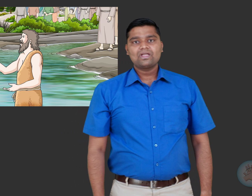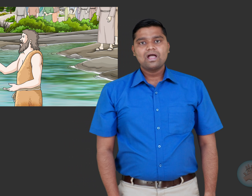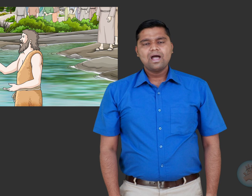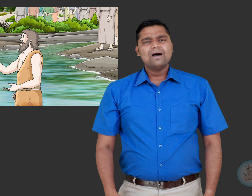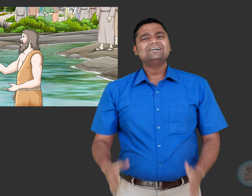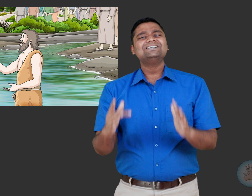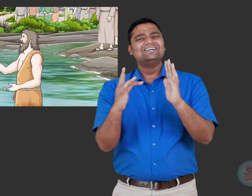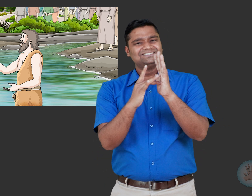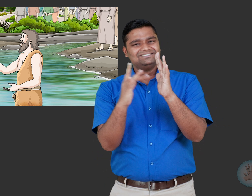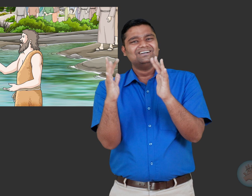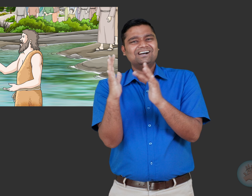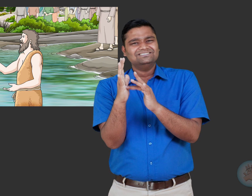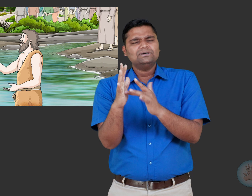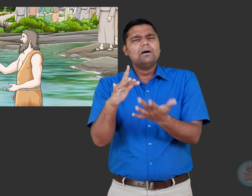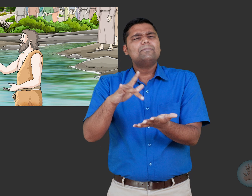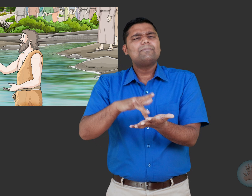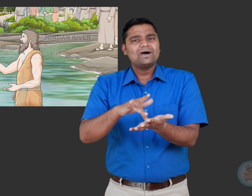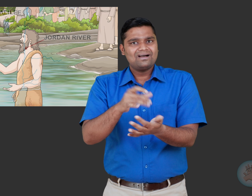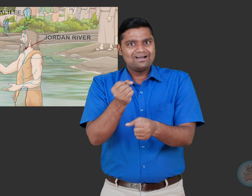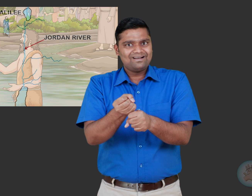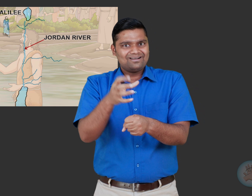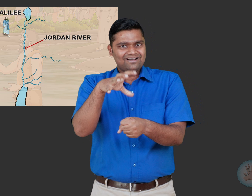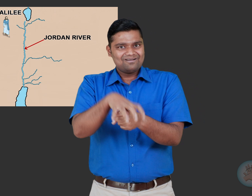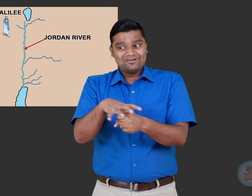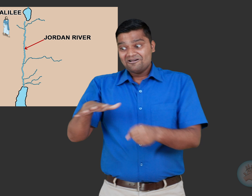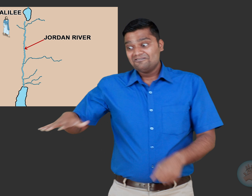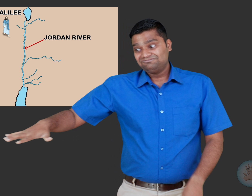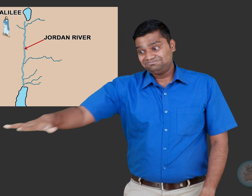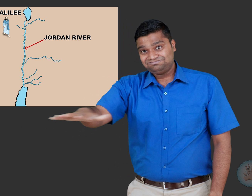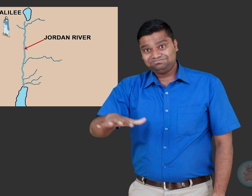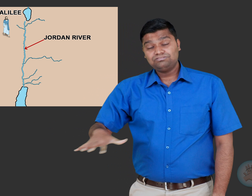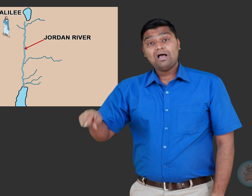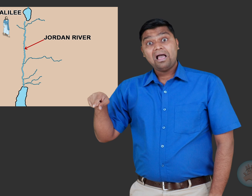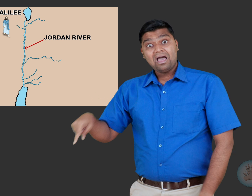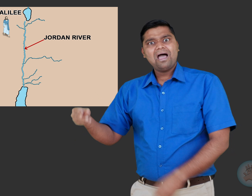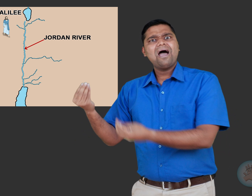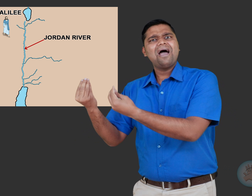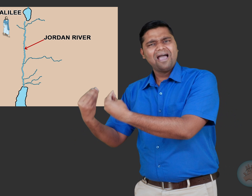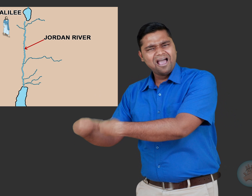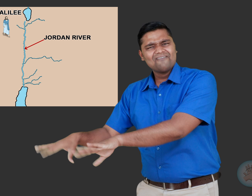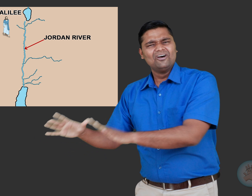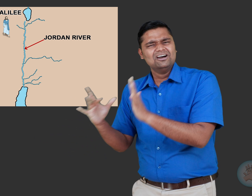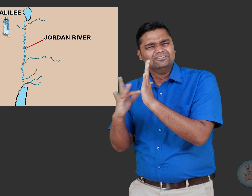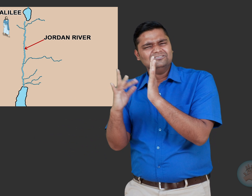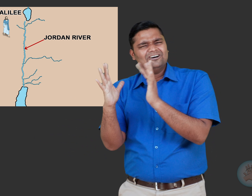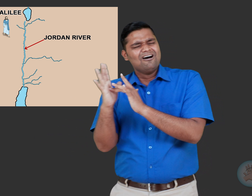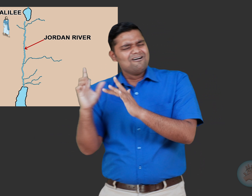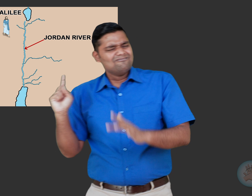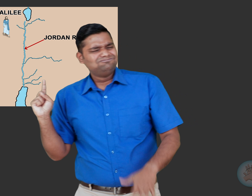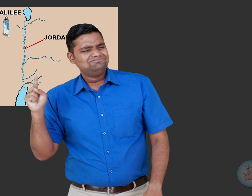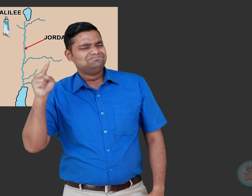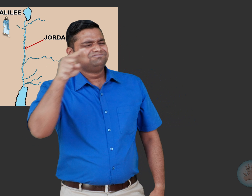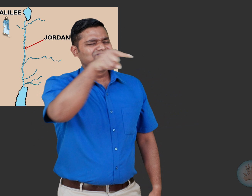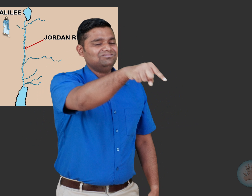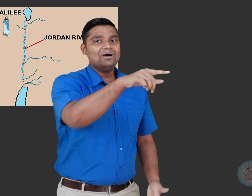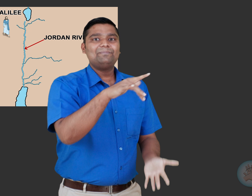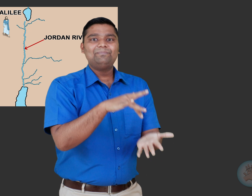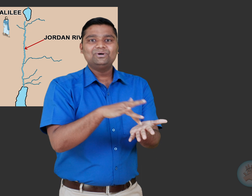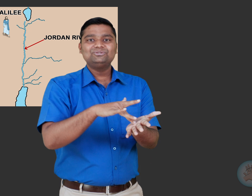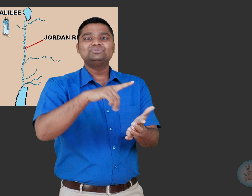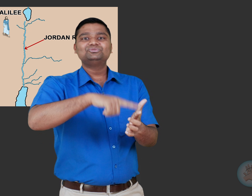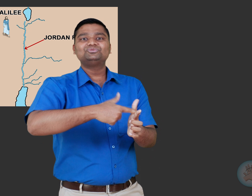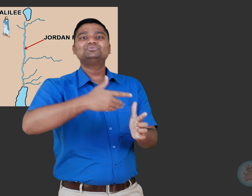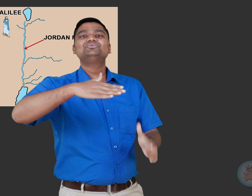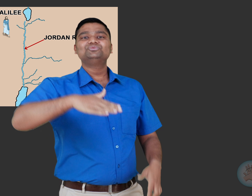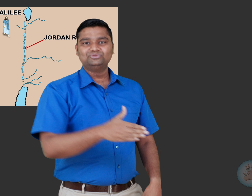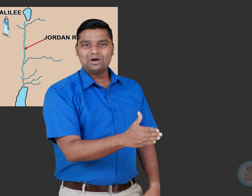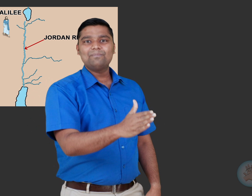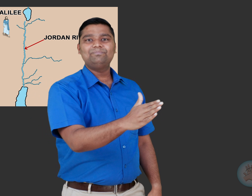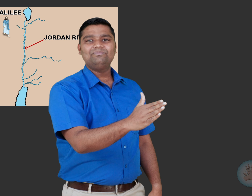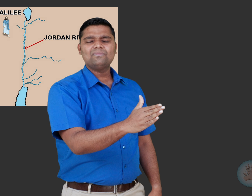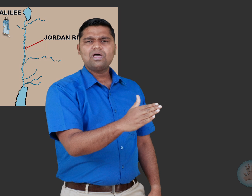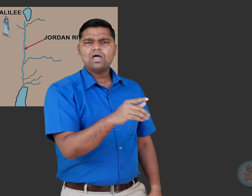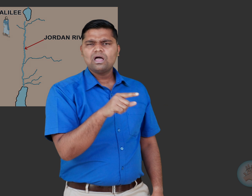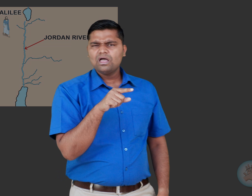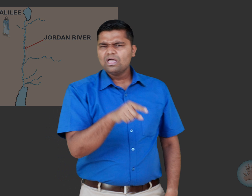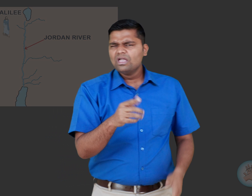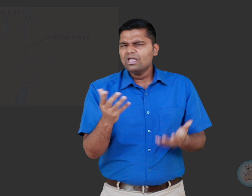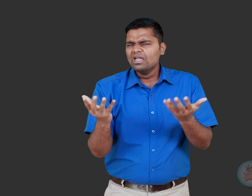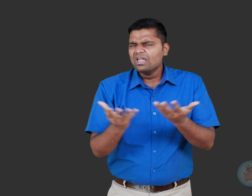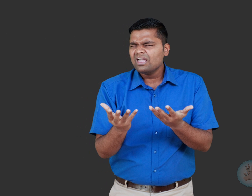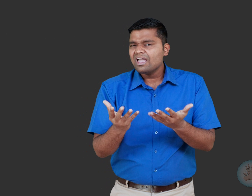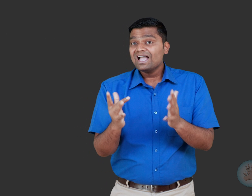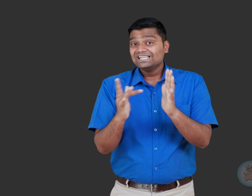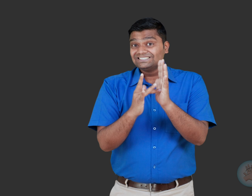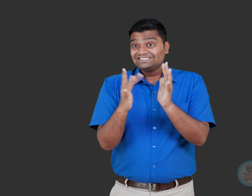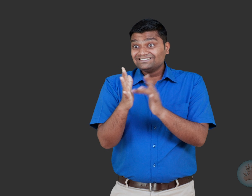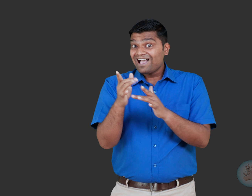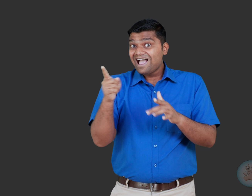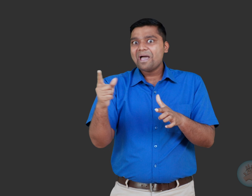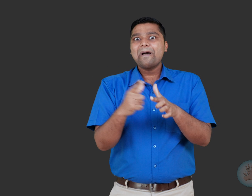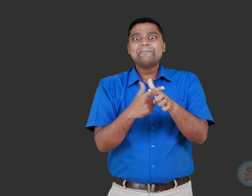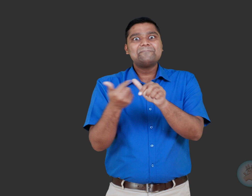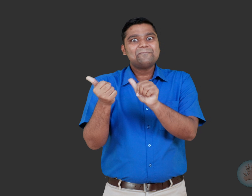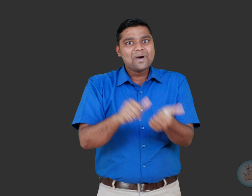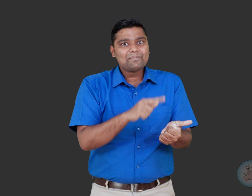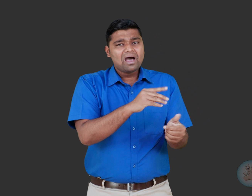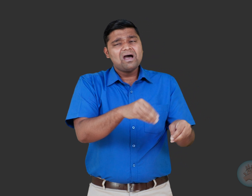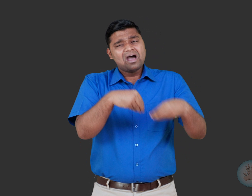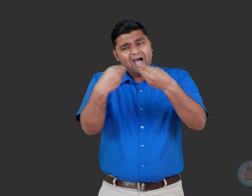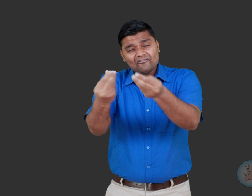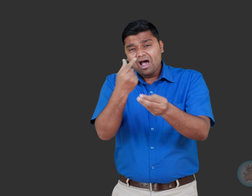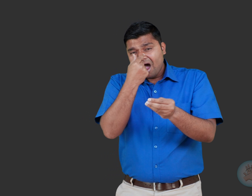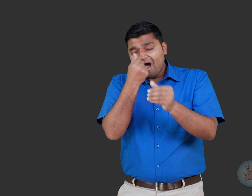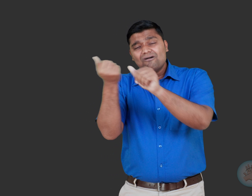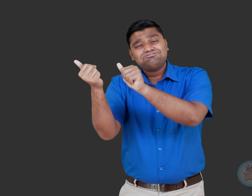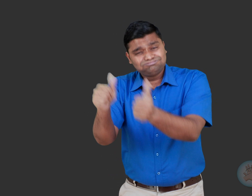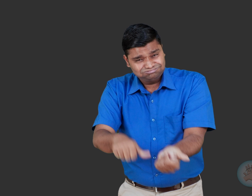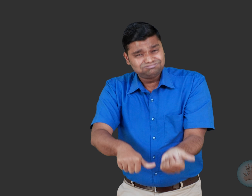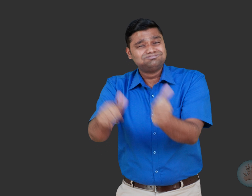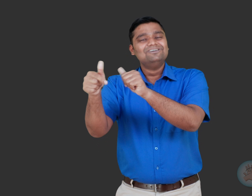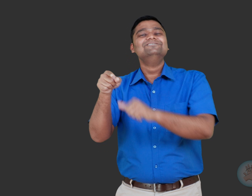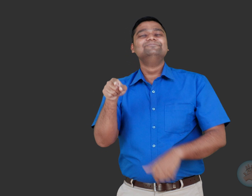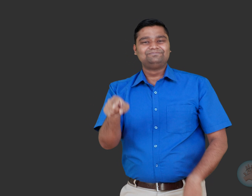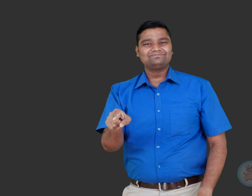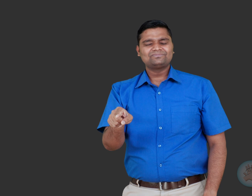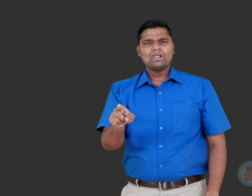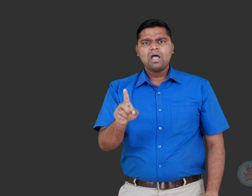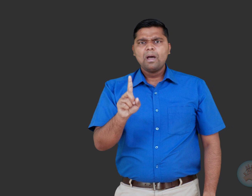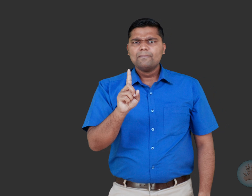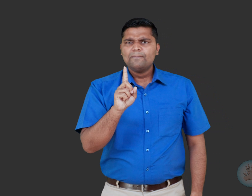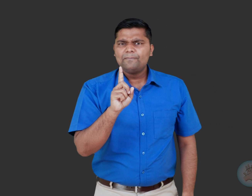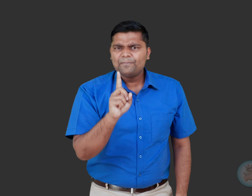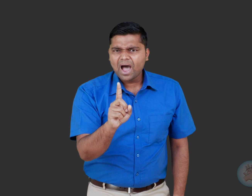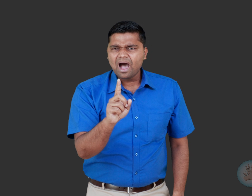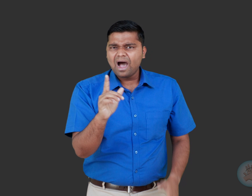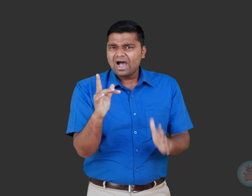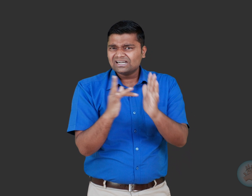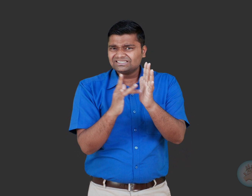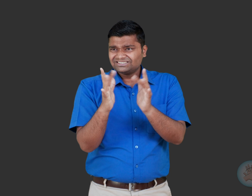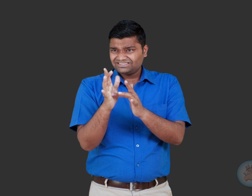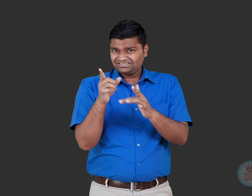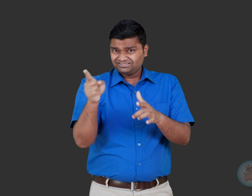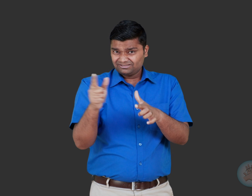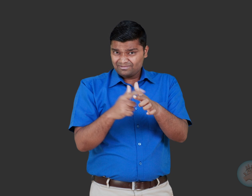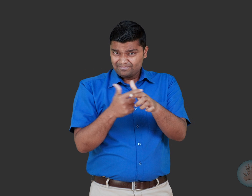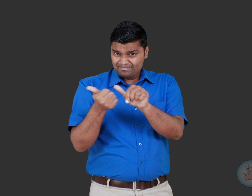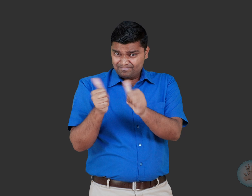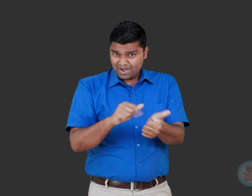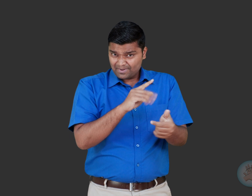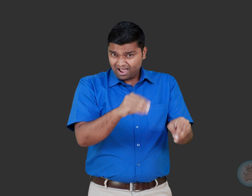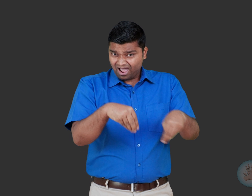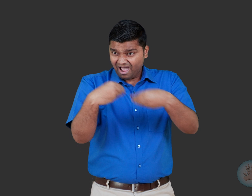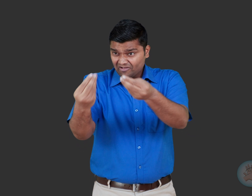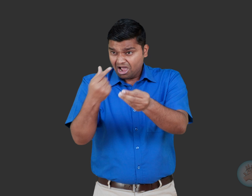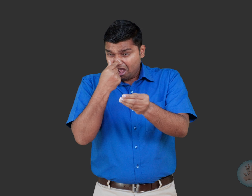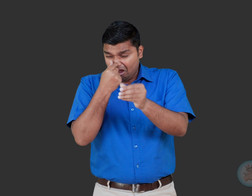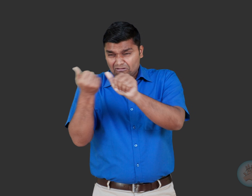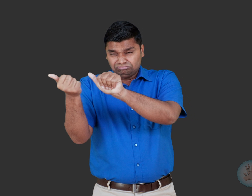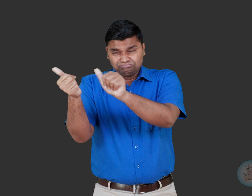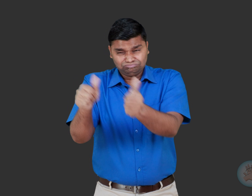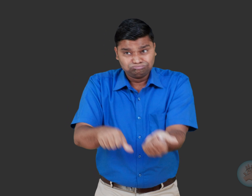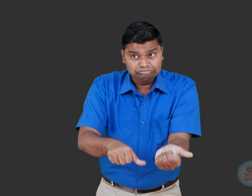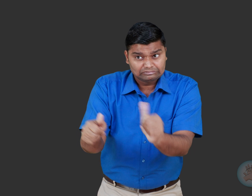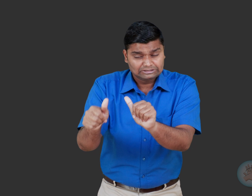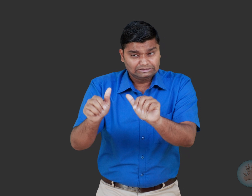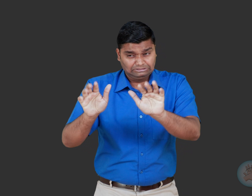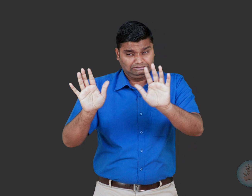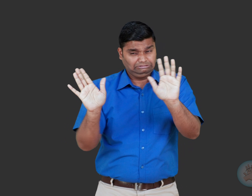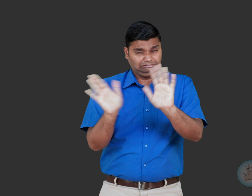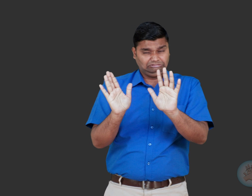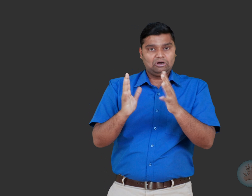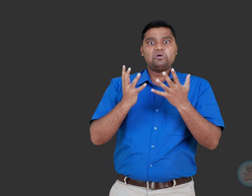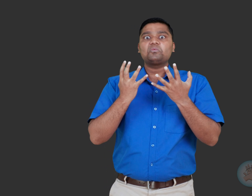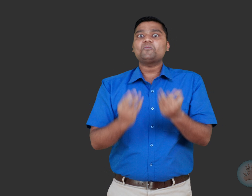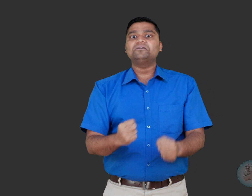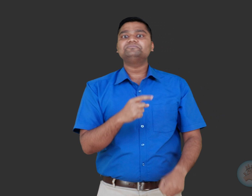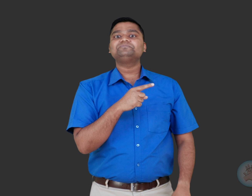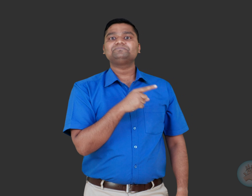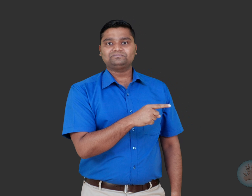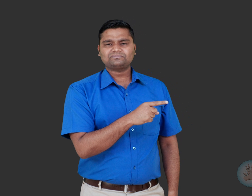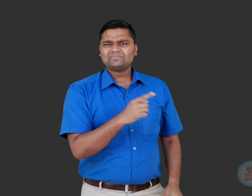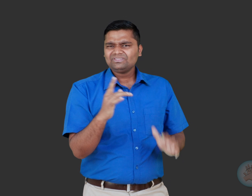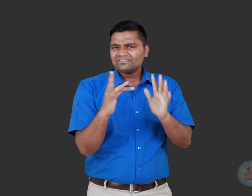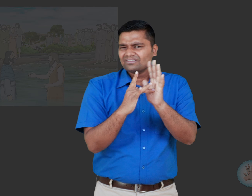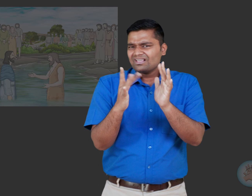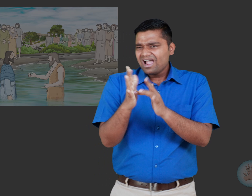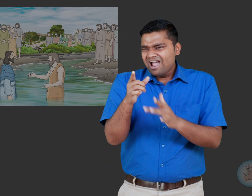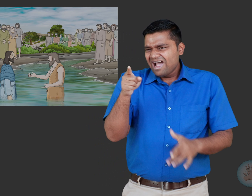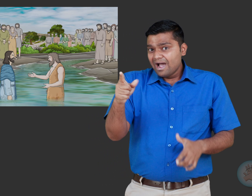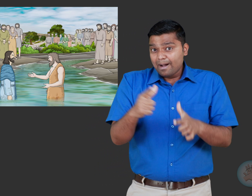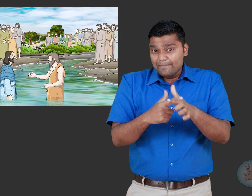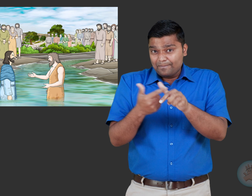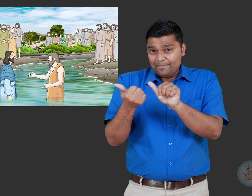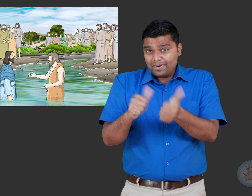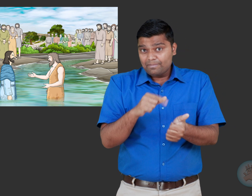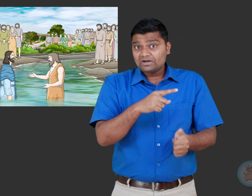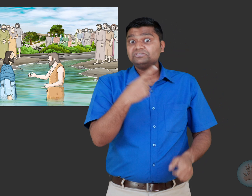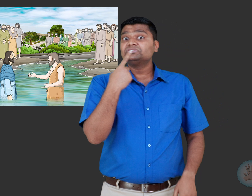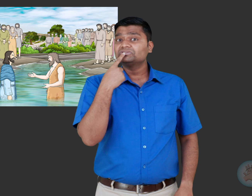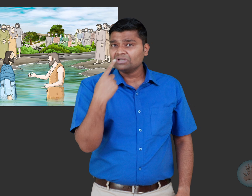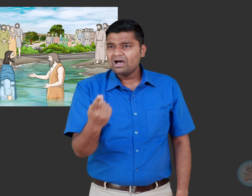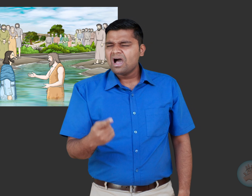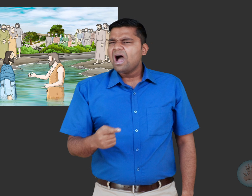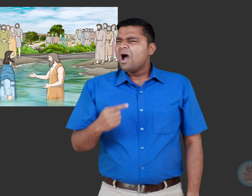At that time Jesus came from Galilee to the Jordan to be baptized by John.